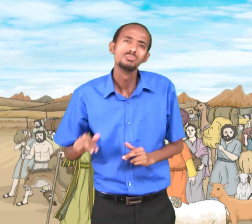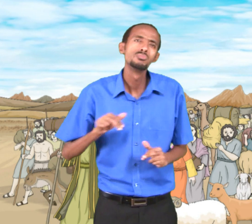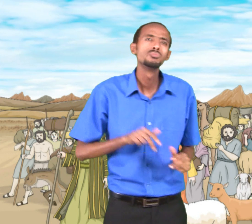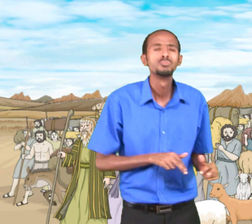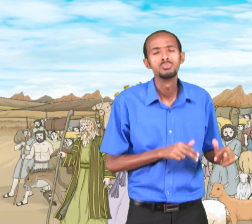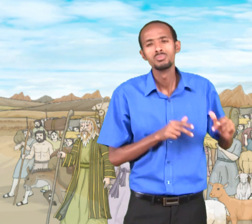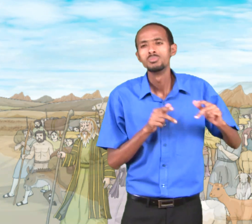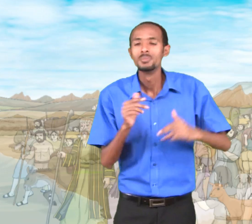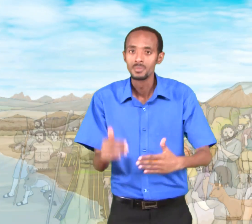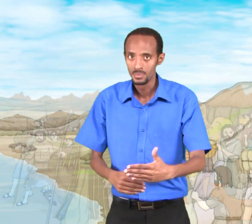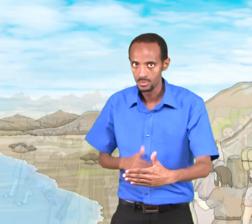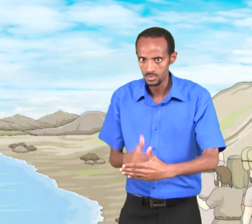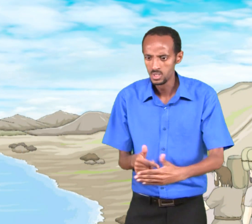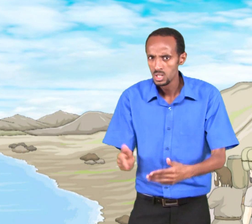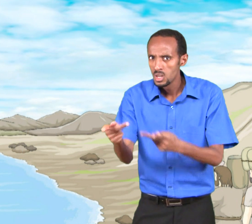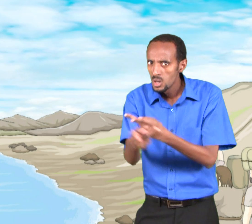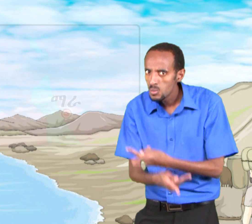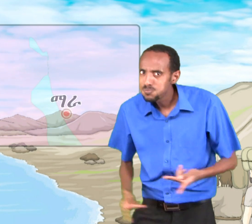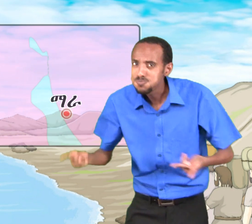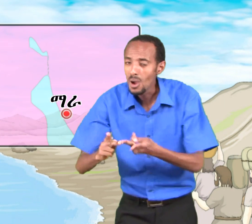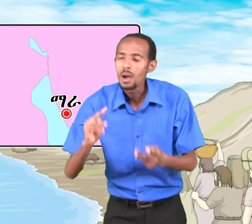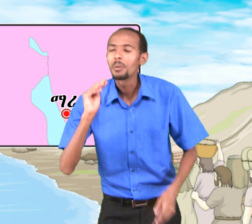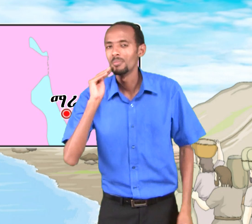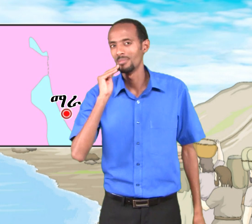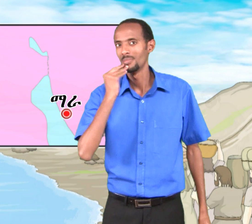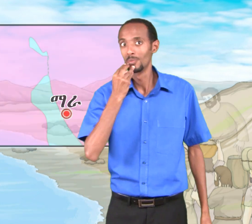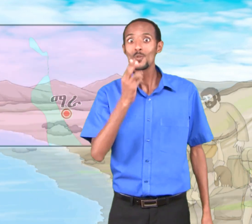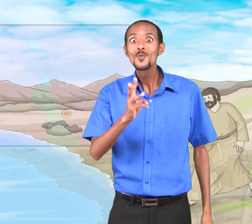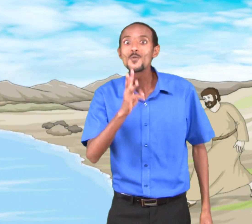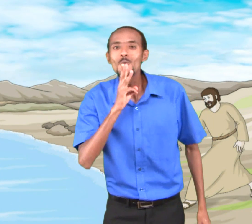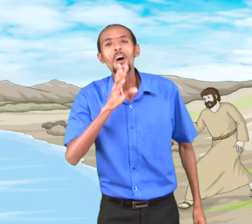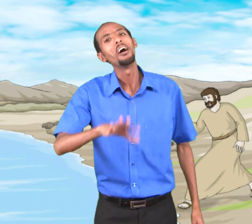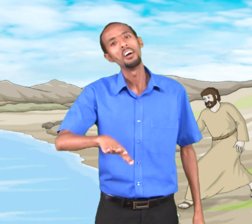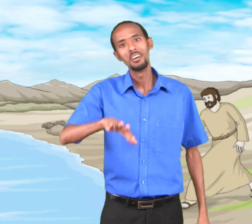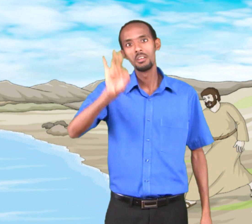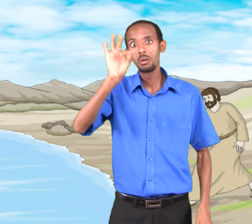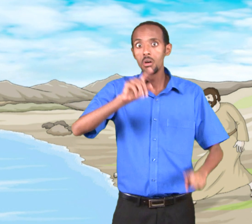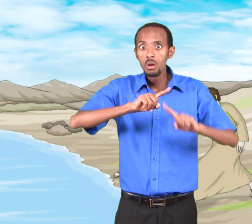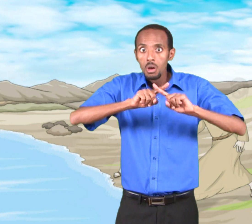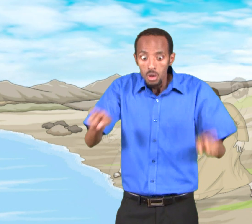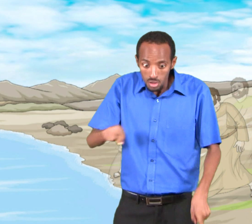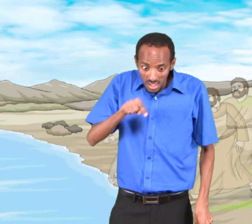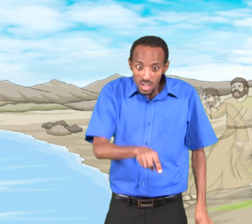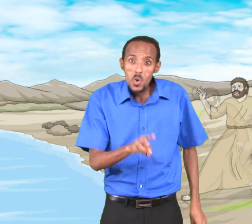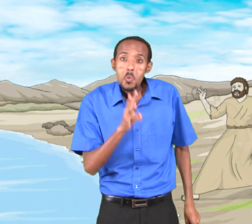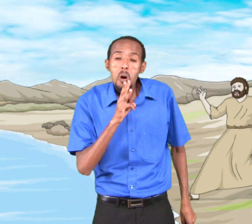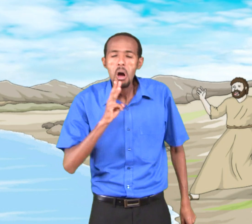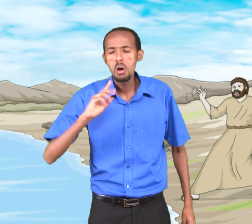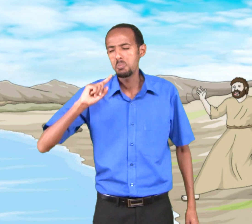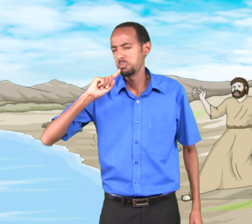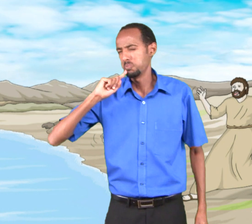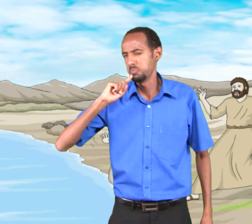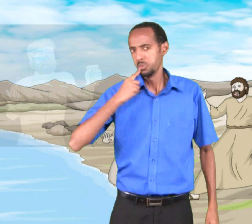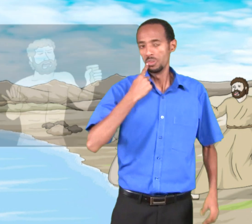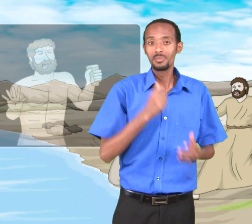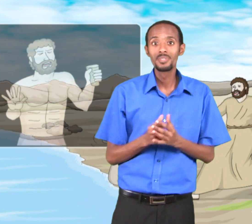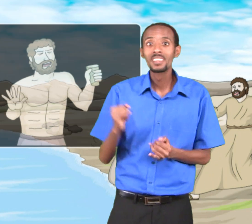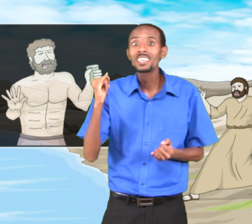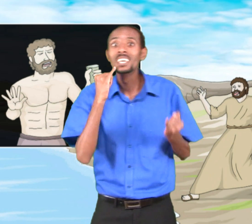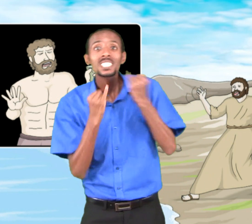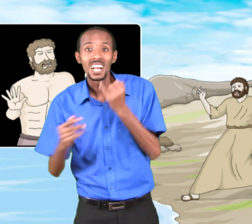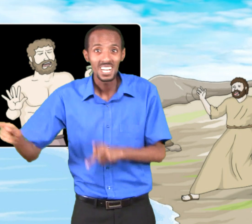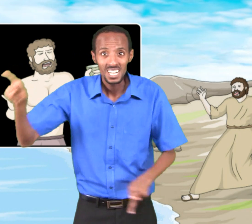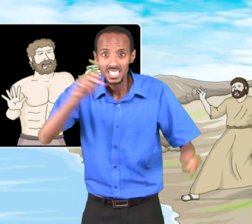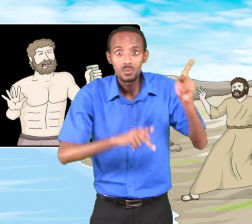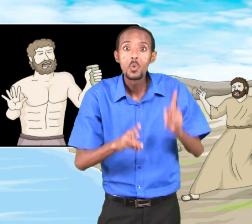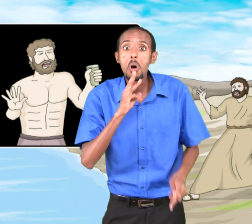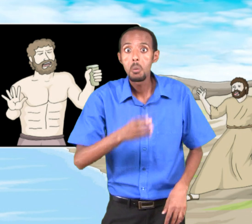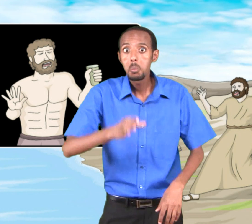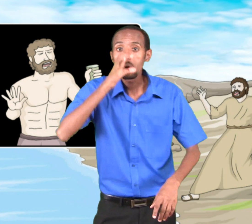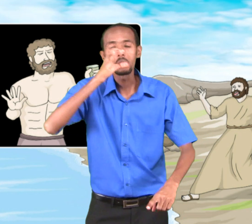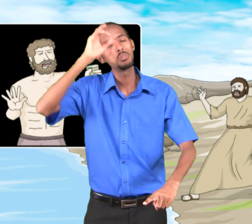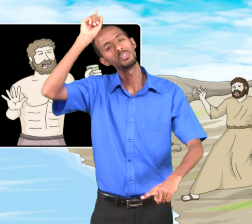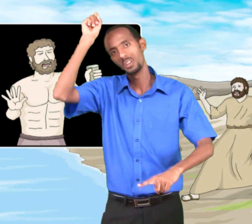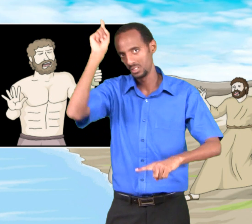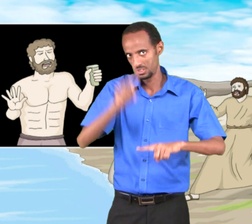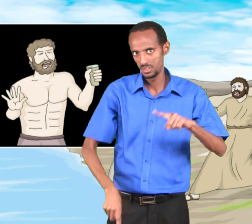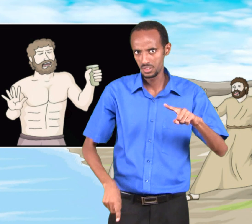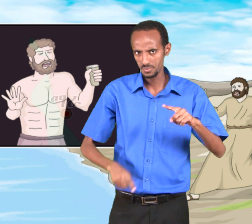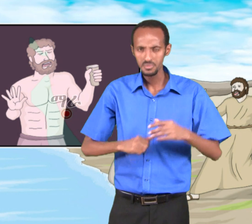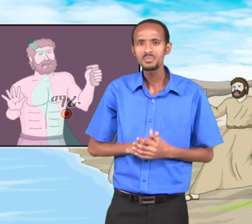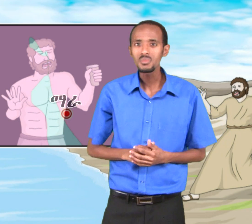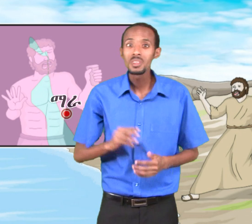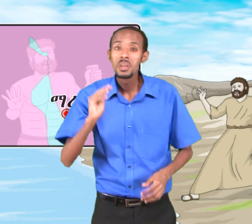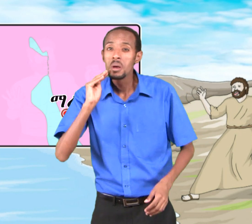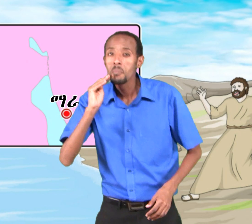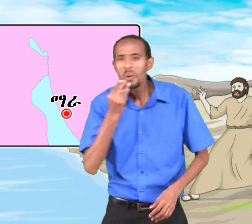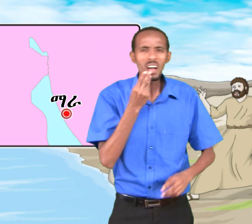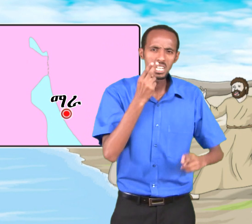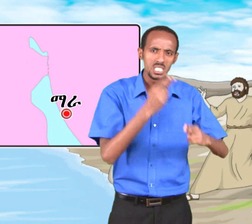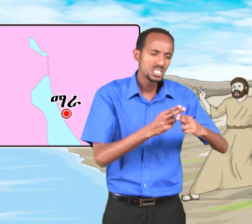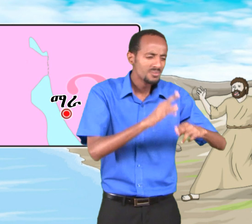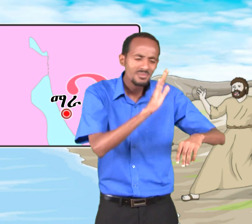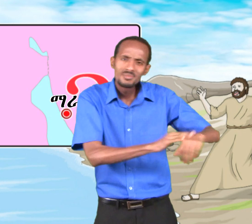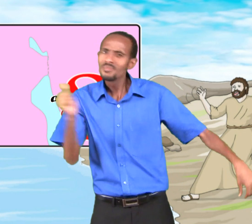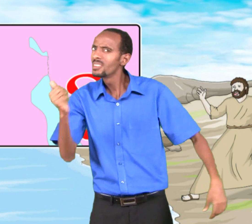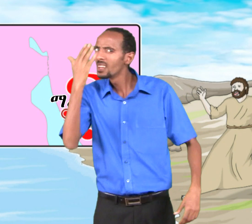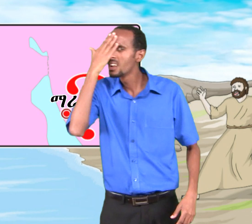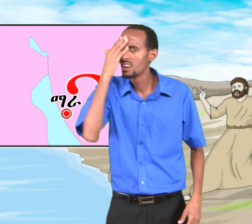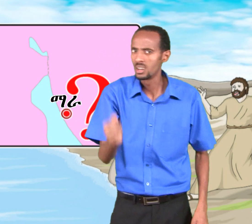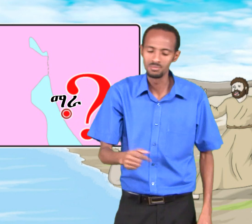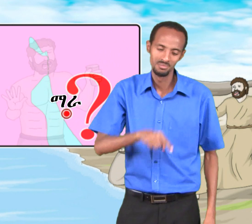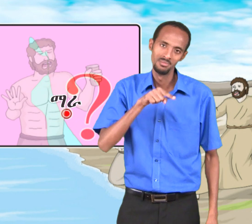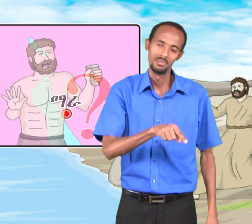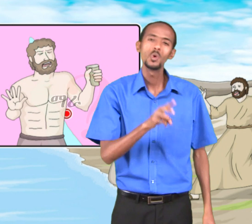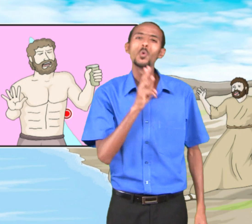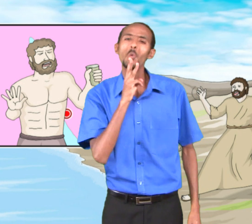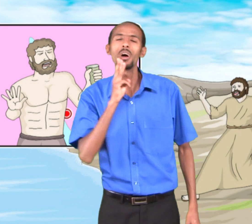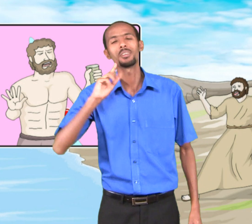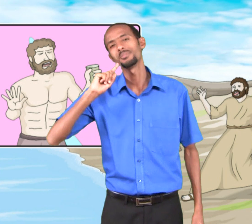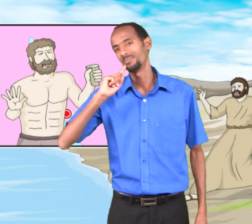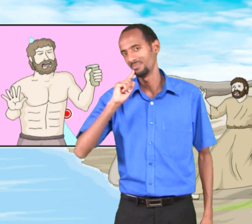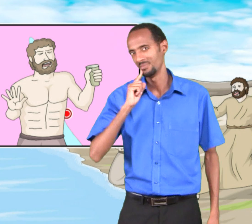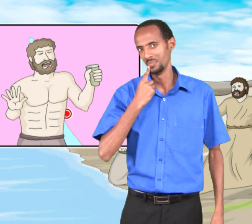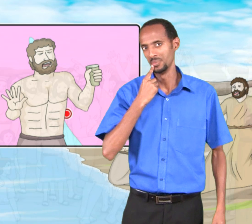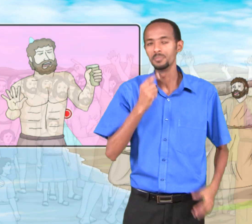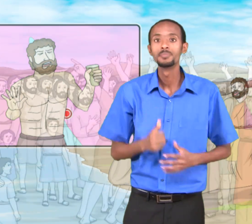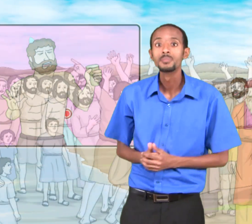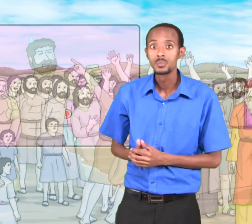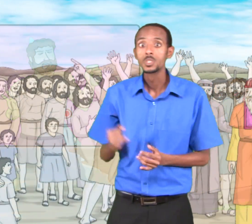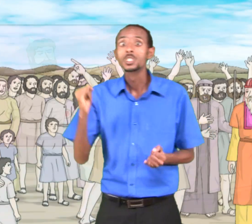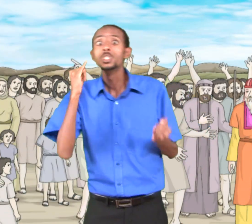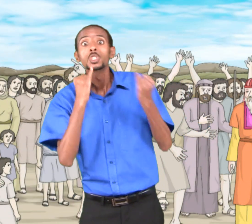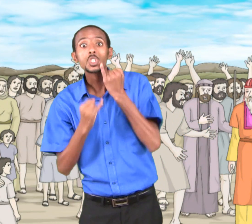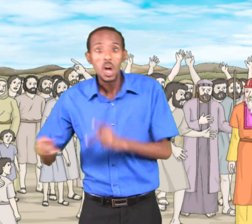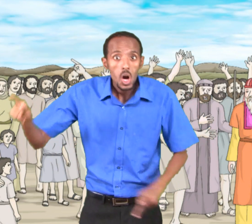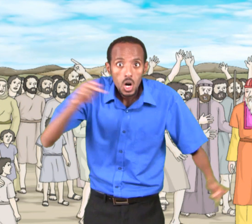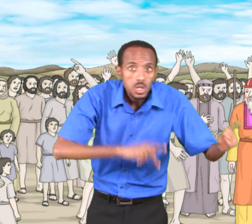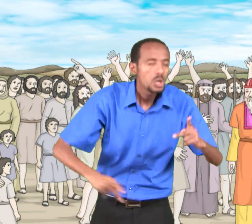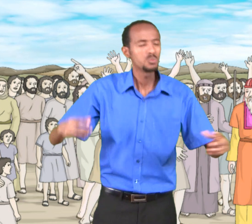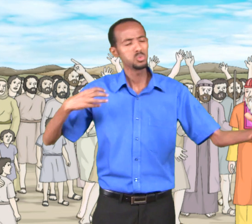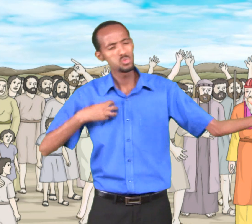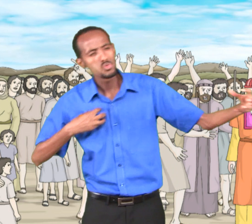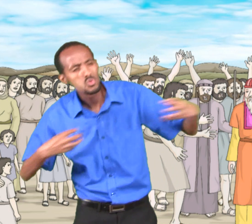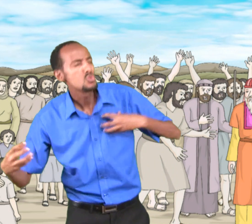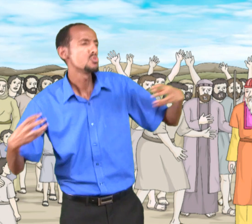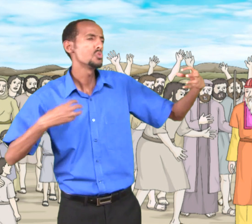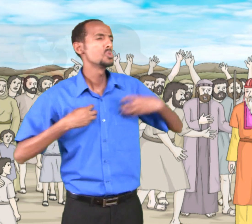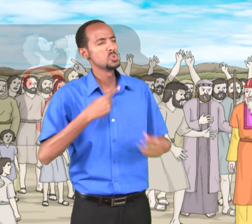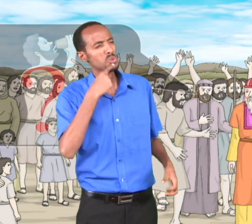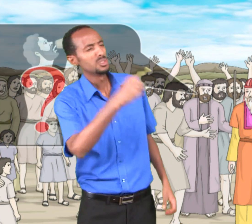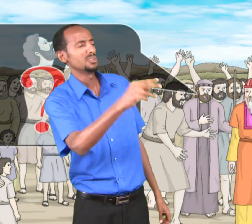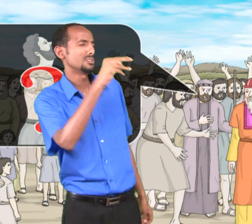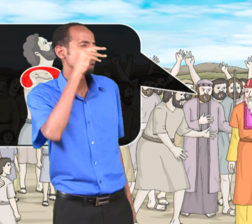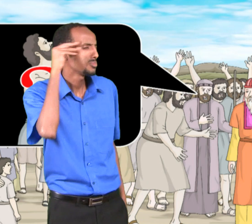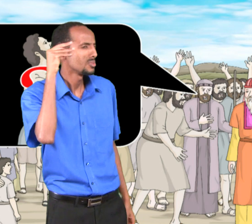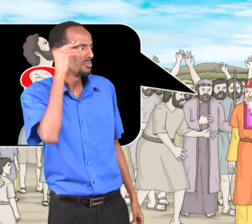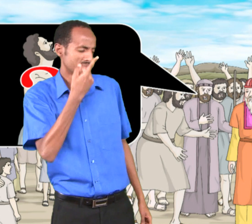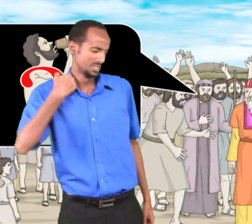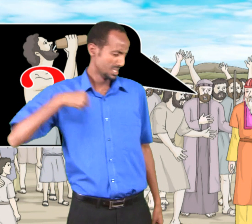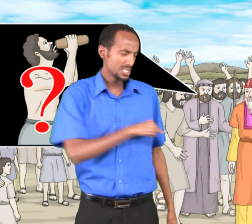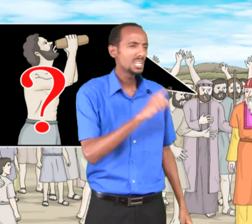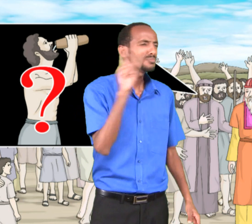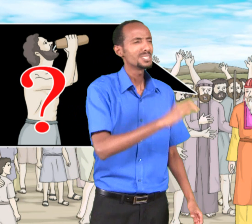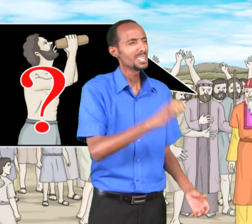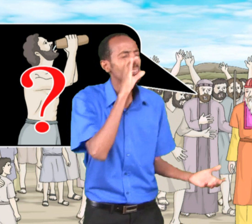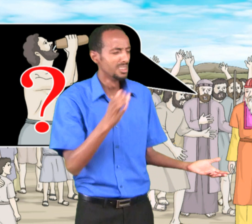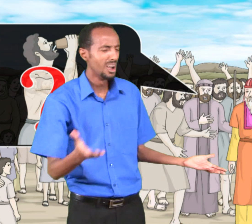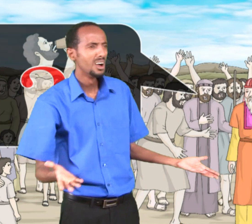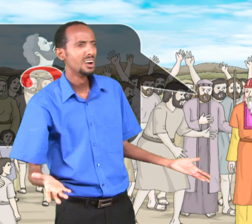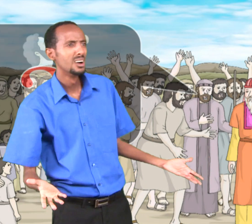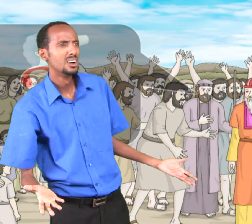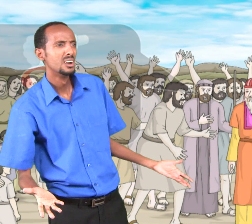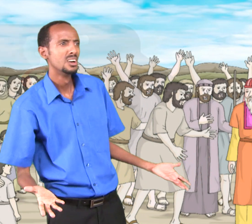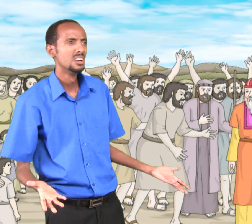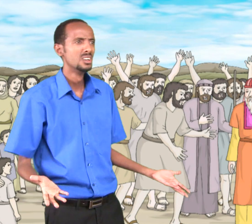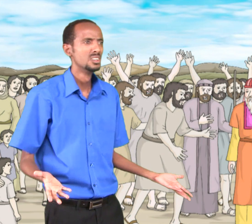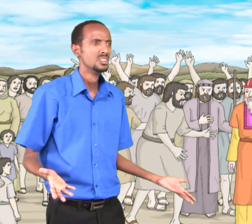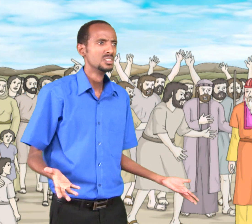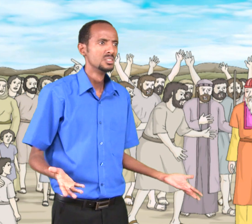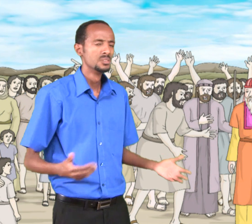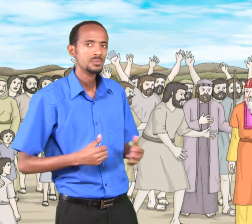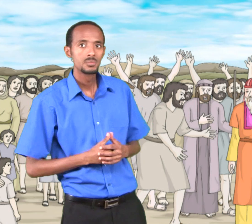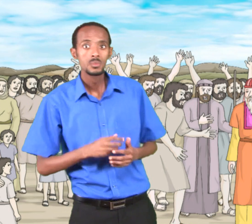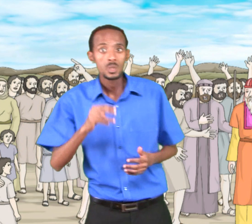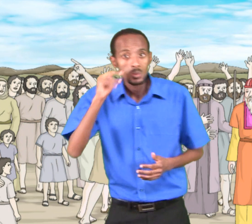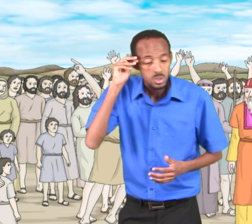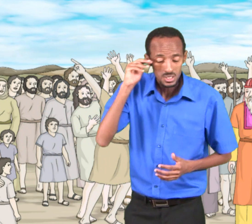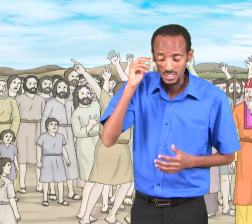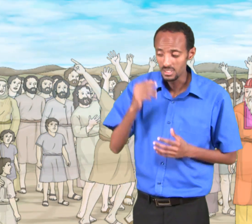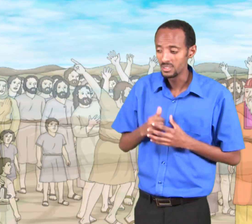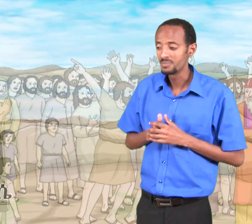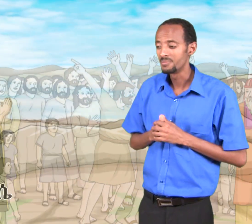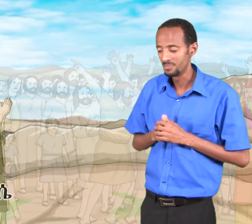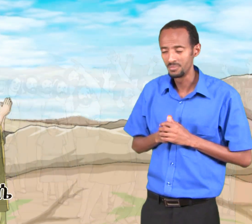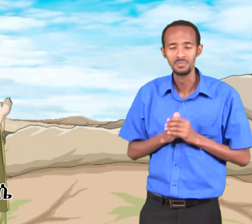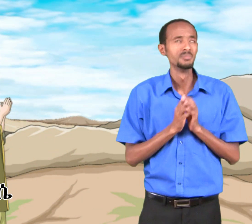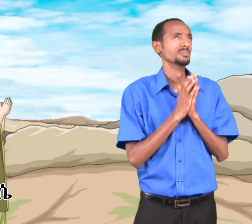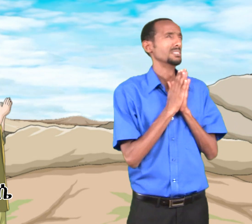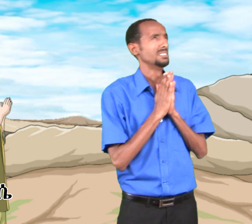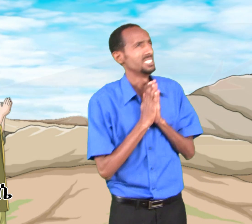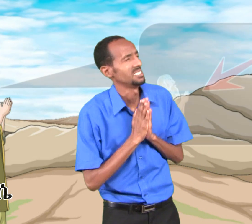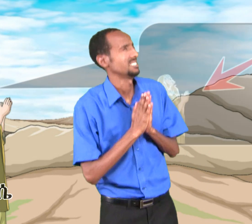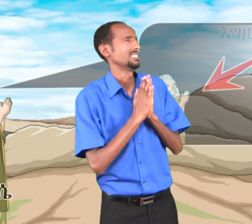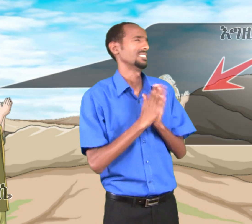And when they came to Marah, they could not drink the water there because it was bitter. (That is why it was named Marah.) So the people grumbled against Moses, saying, “What are we to drink?”